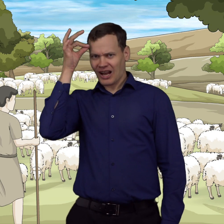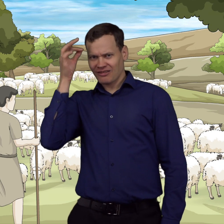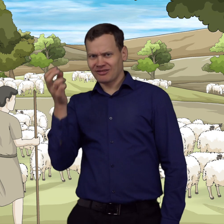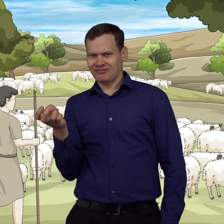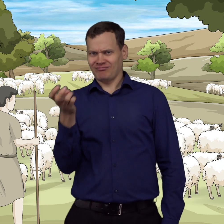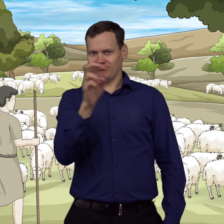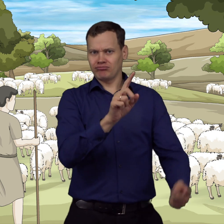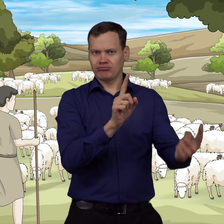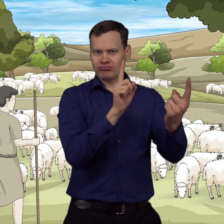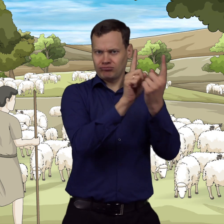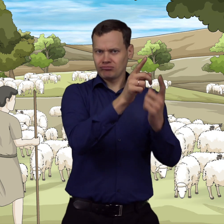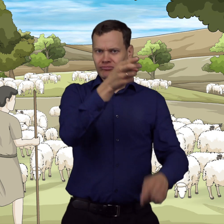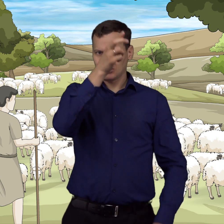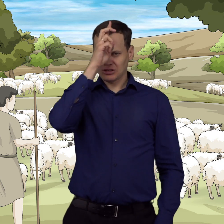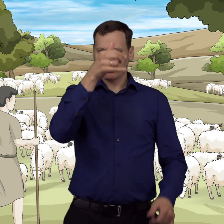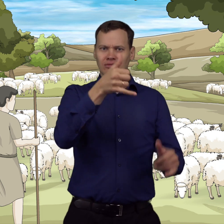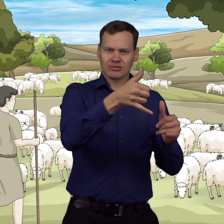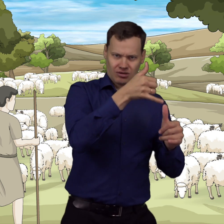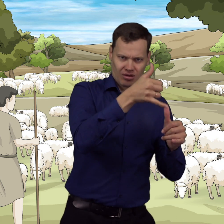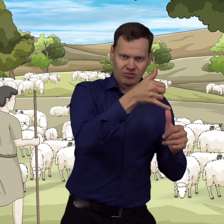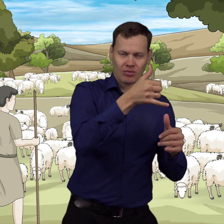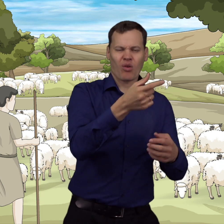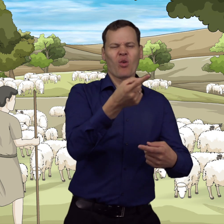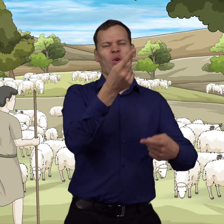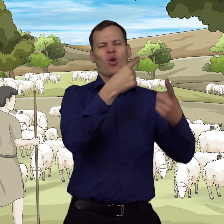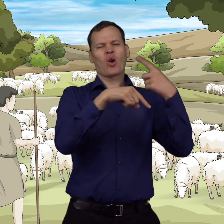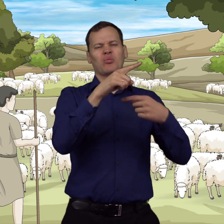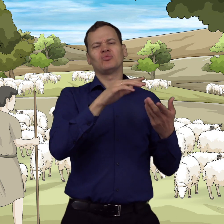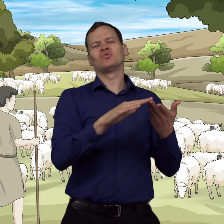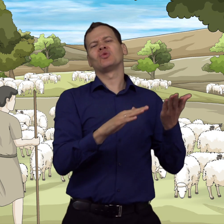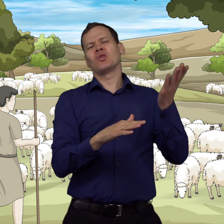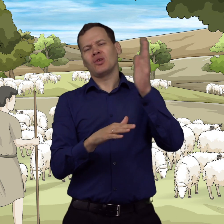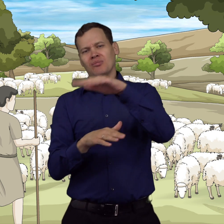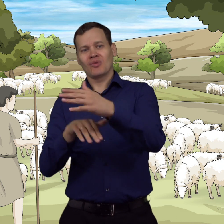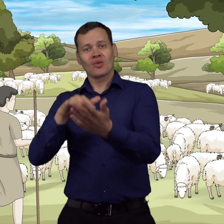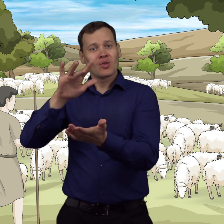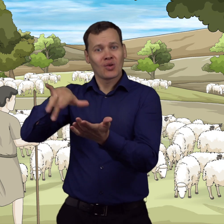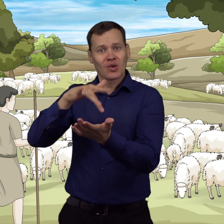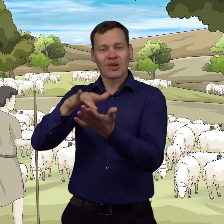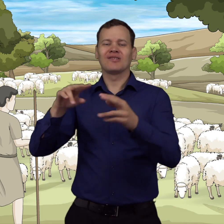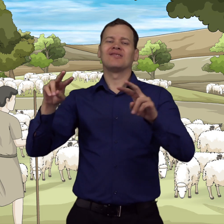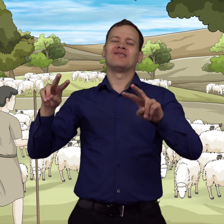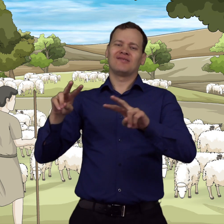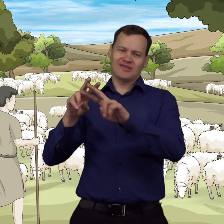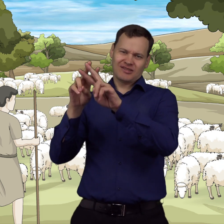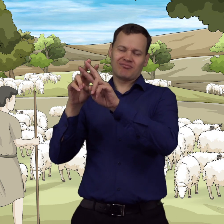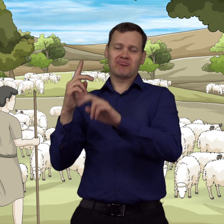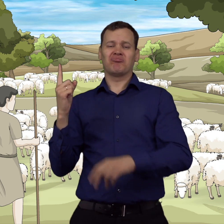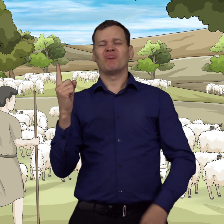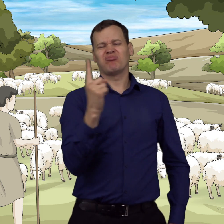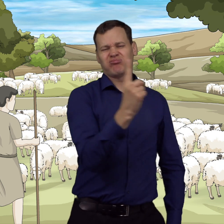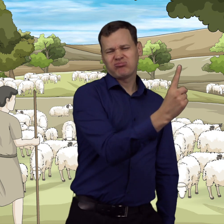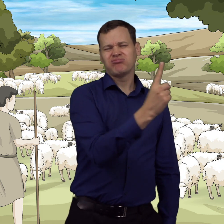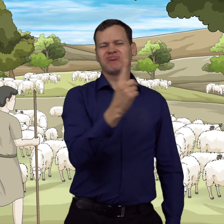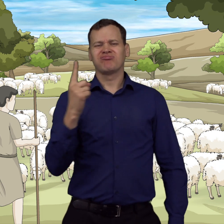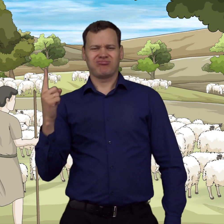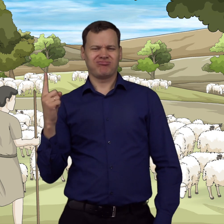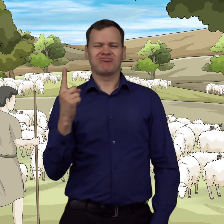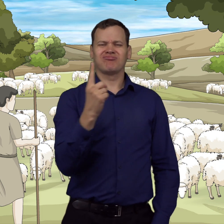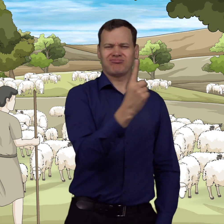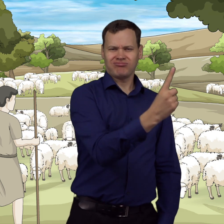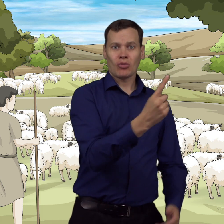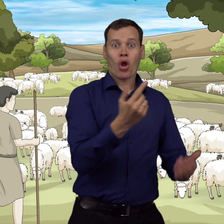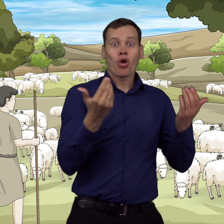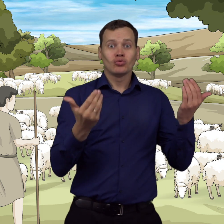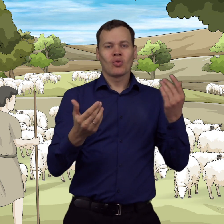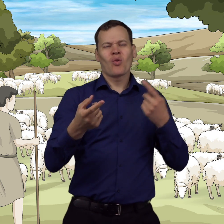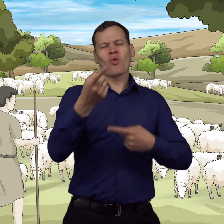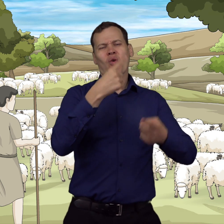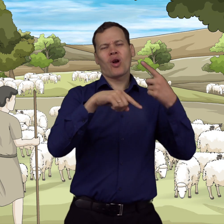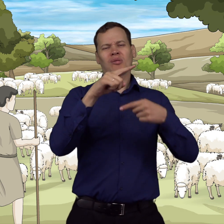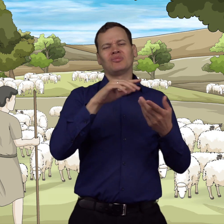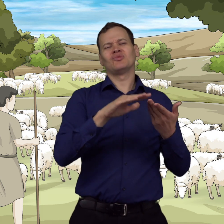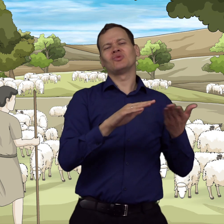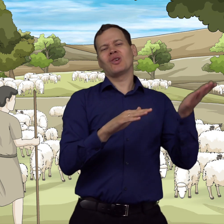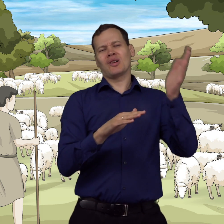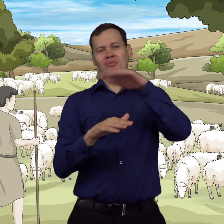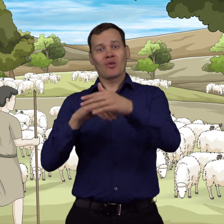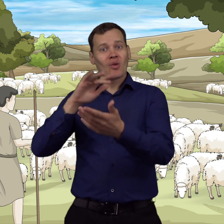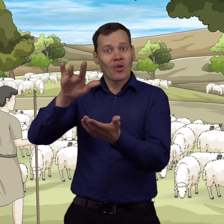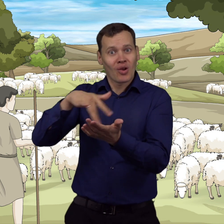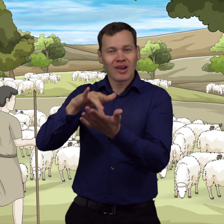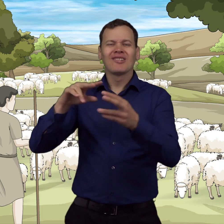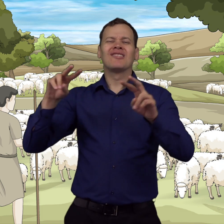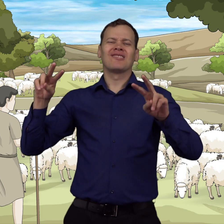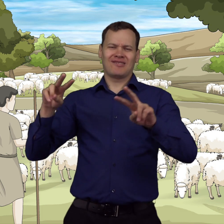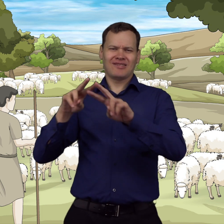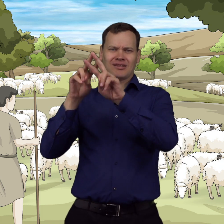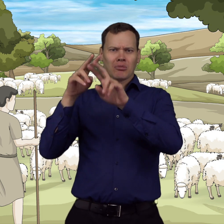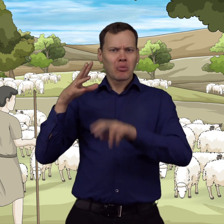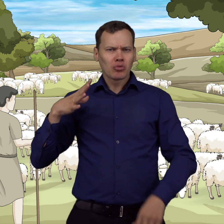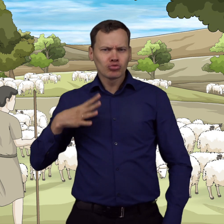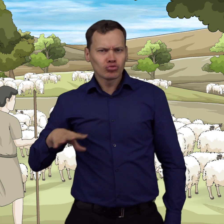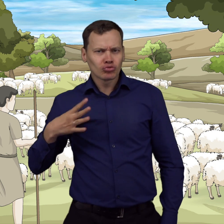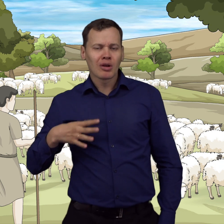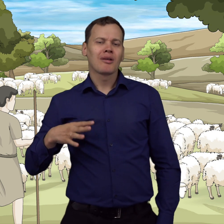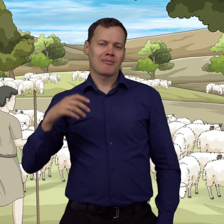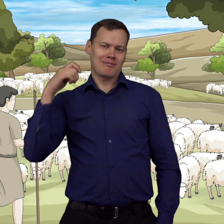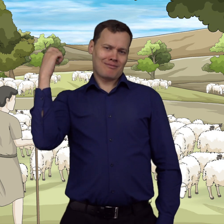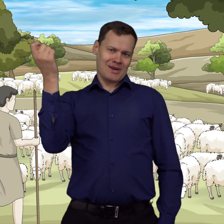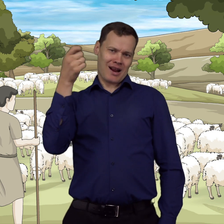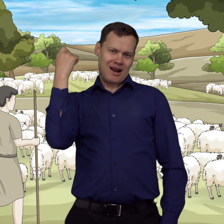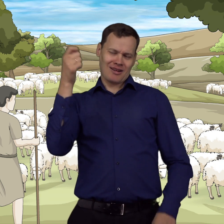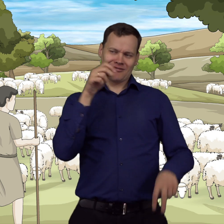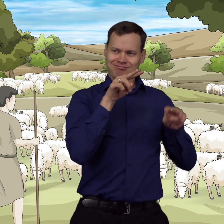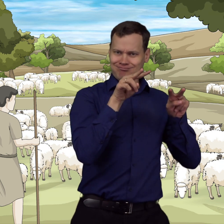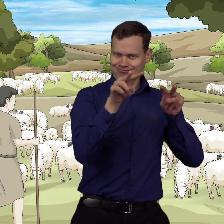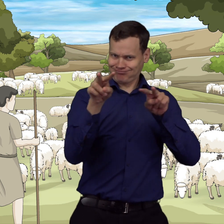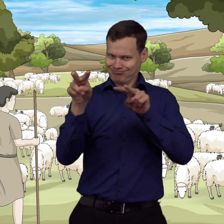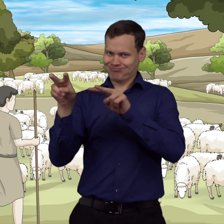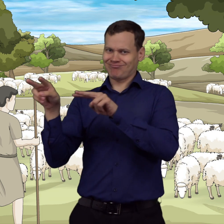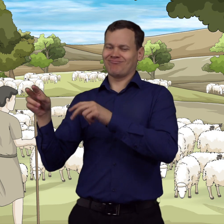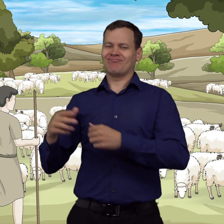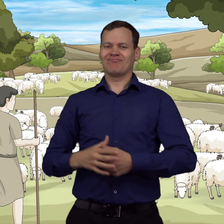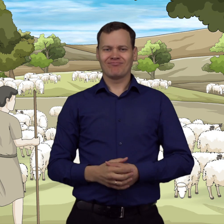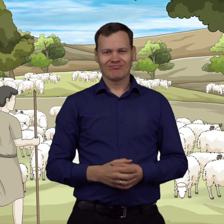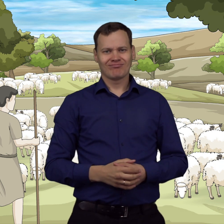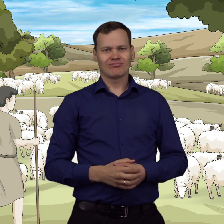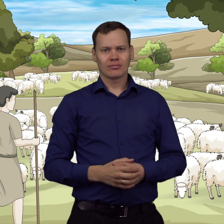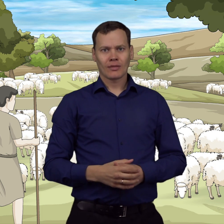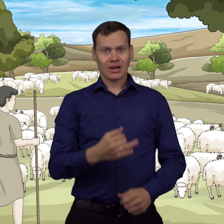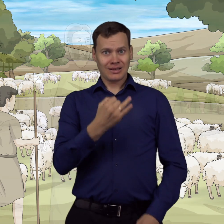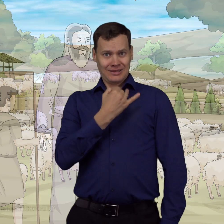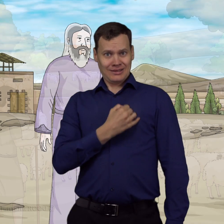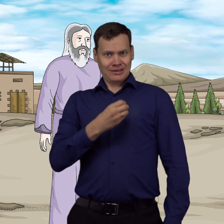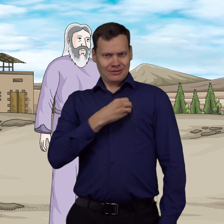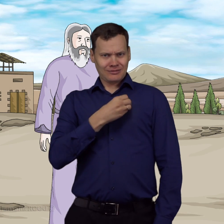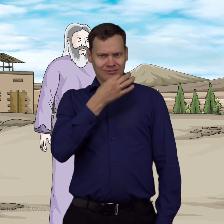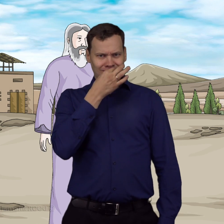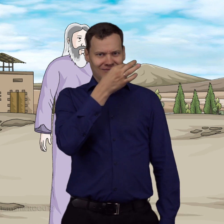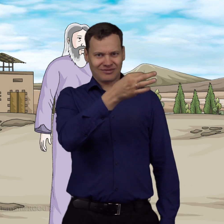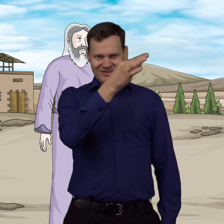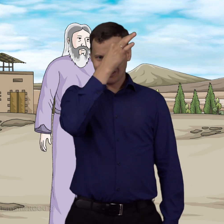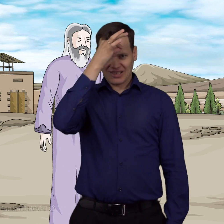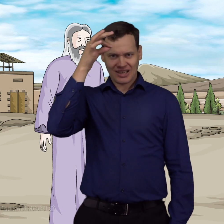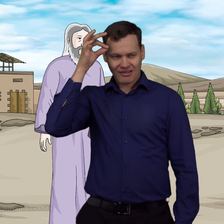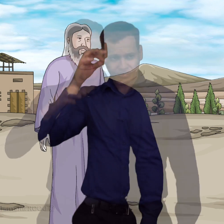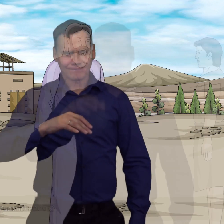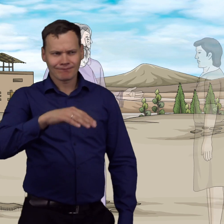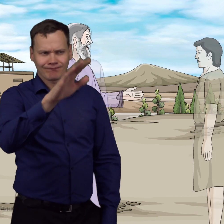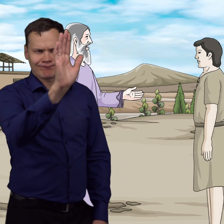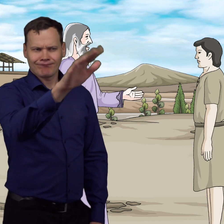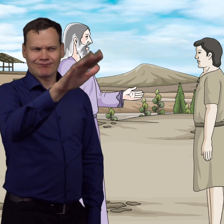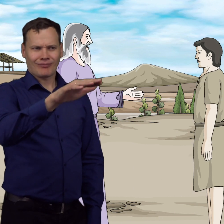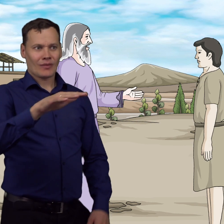For forty days the Philistine came forward every morning and evening to take his stand.